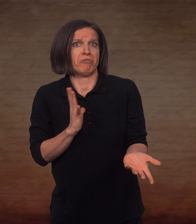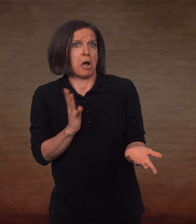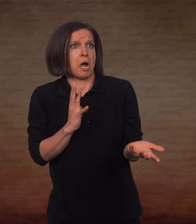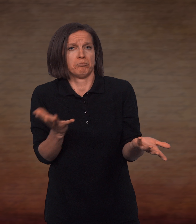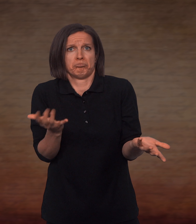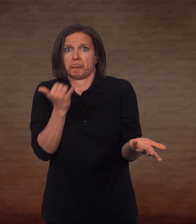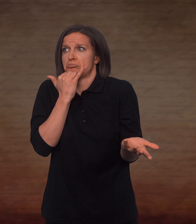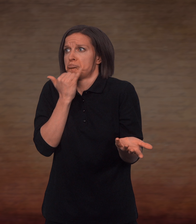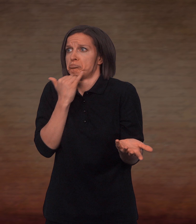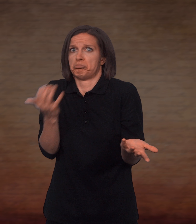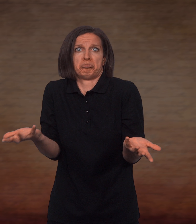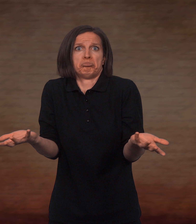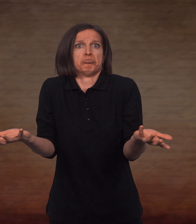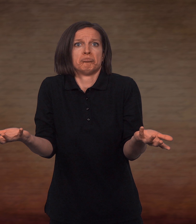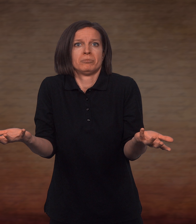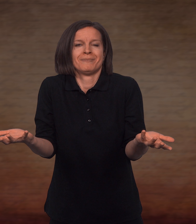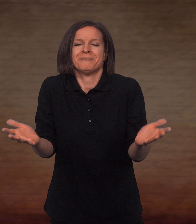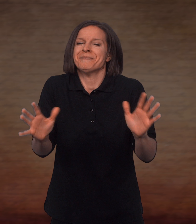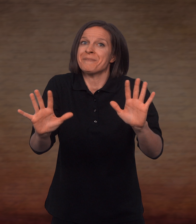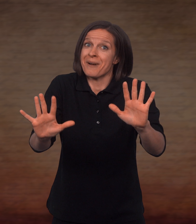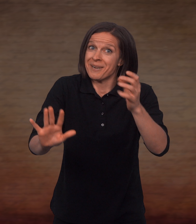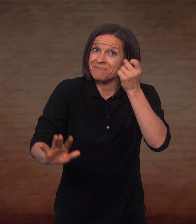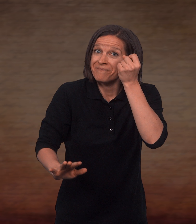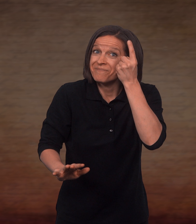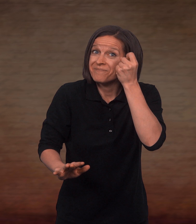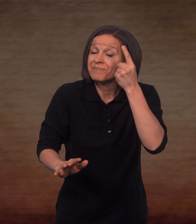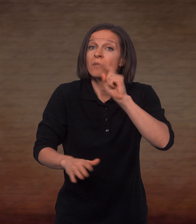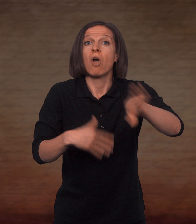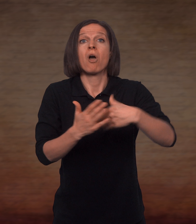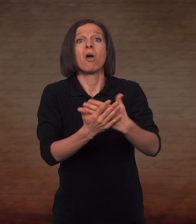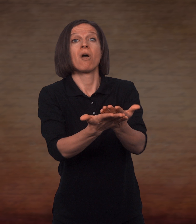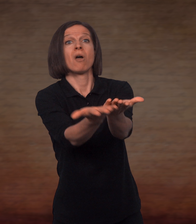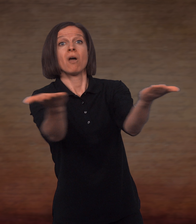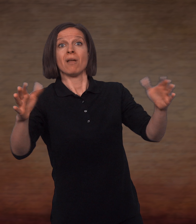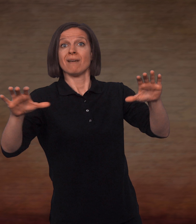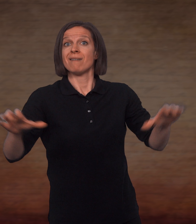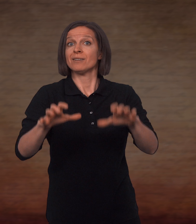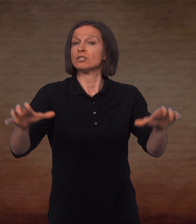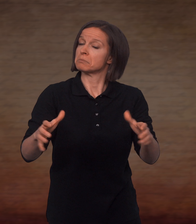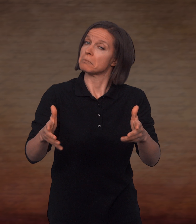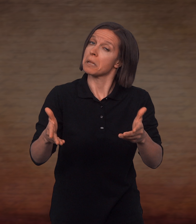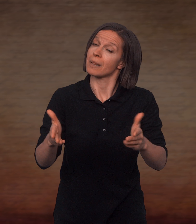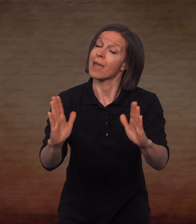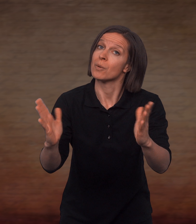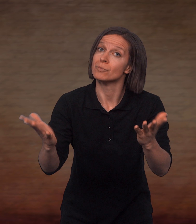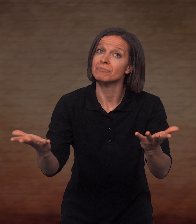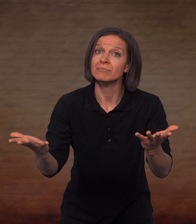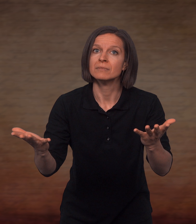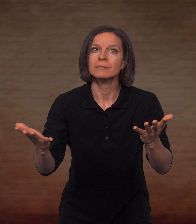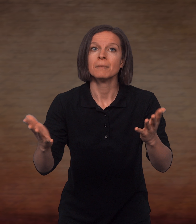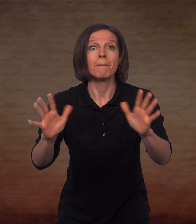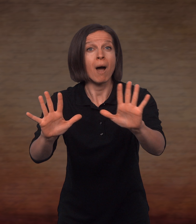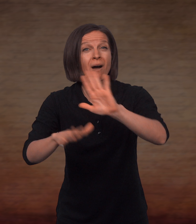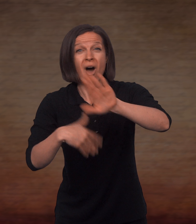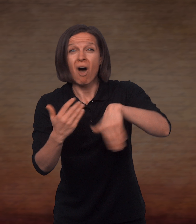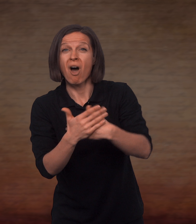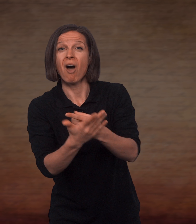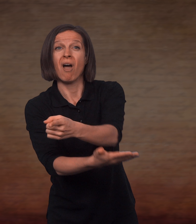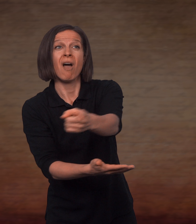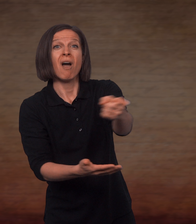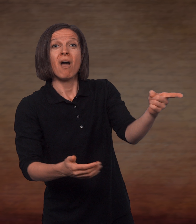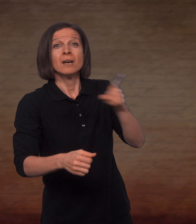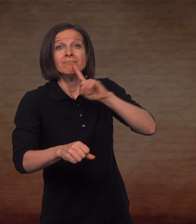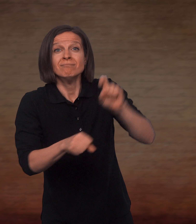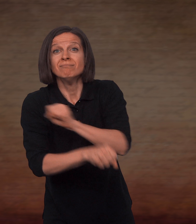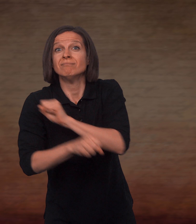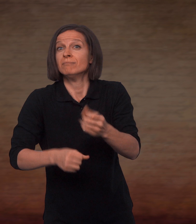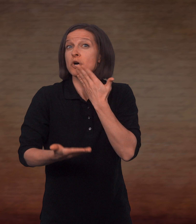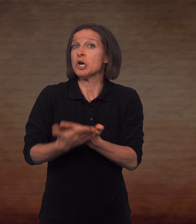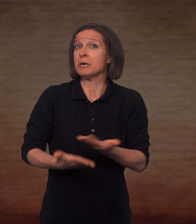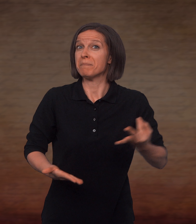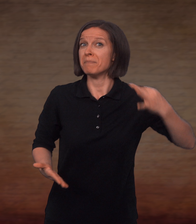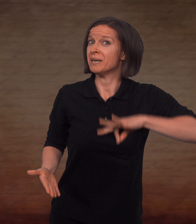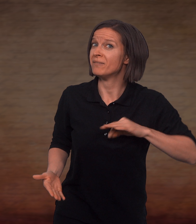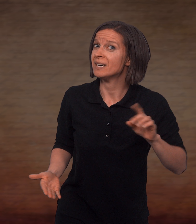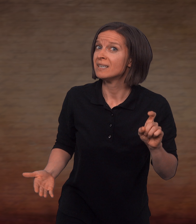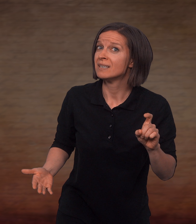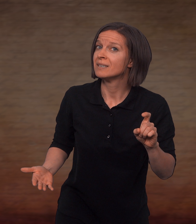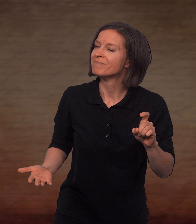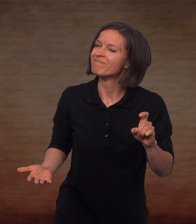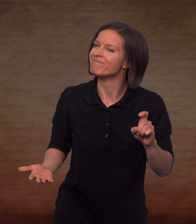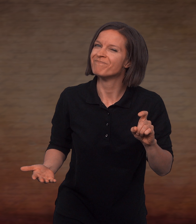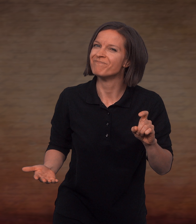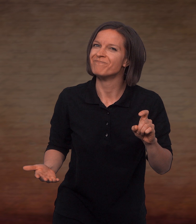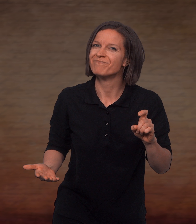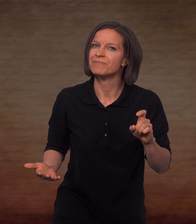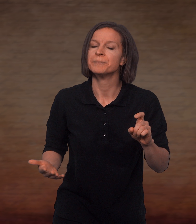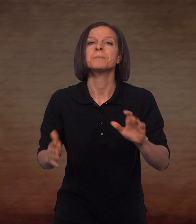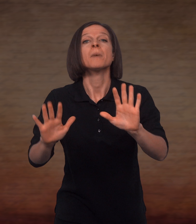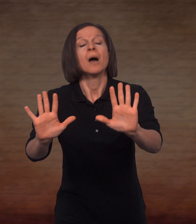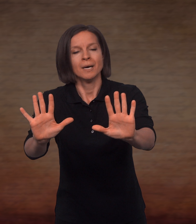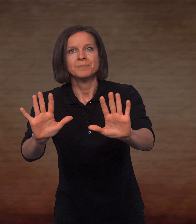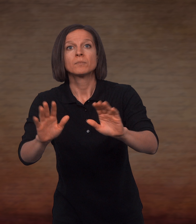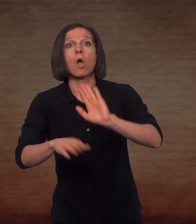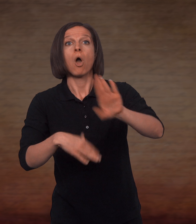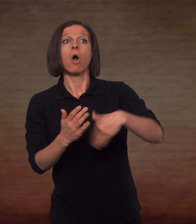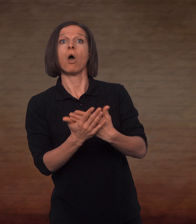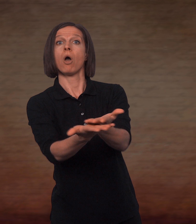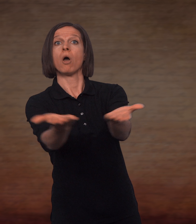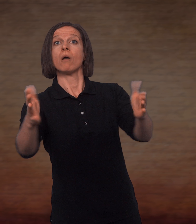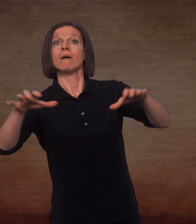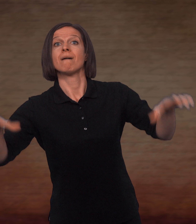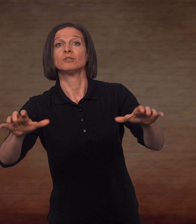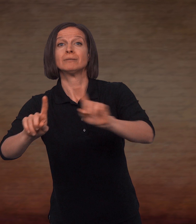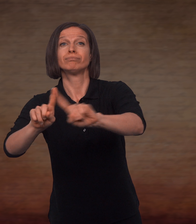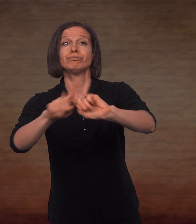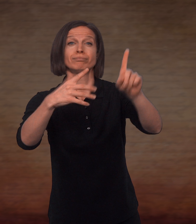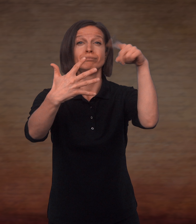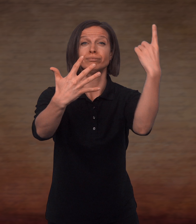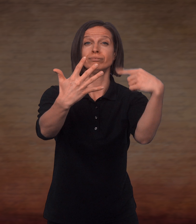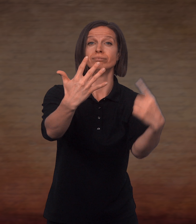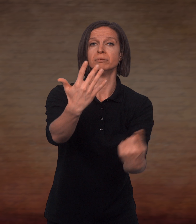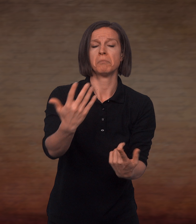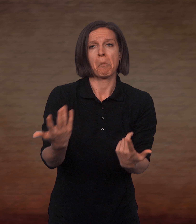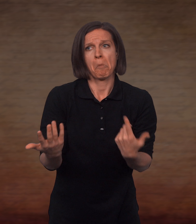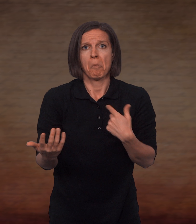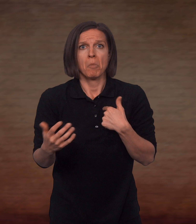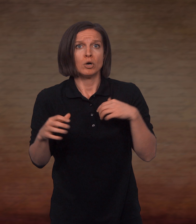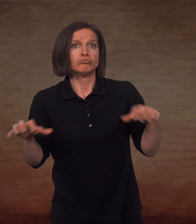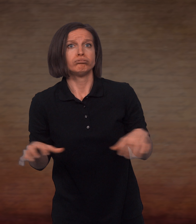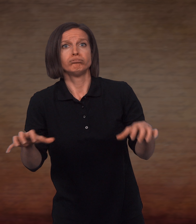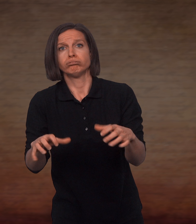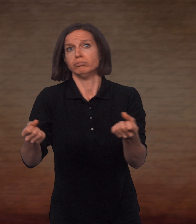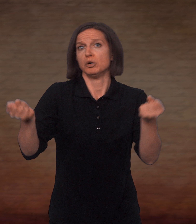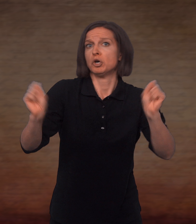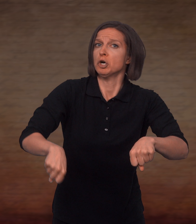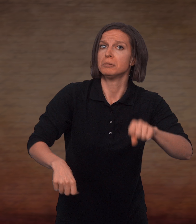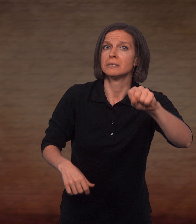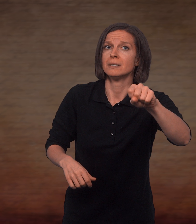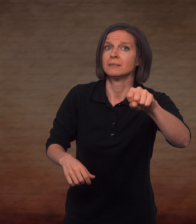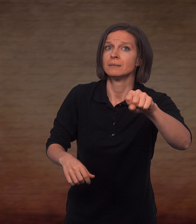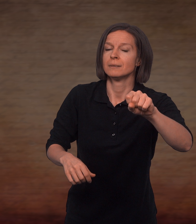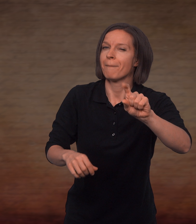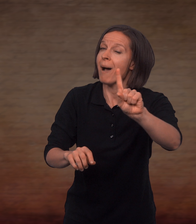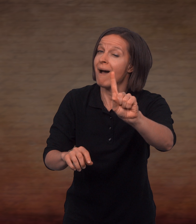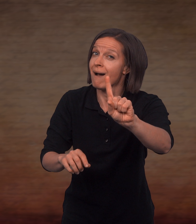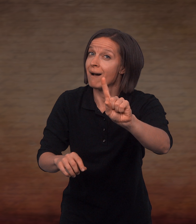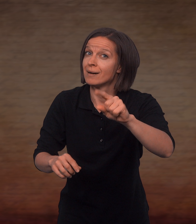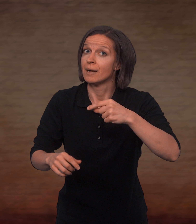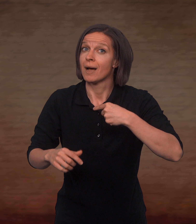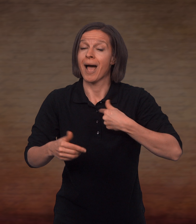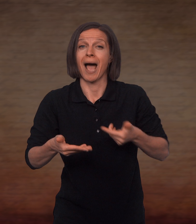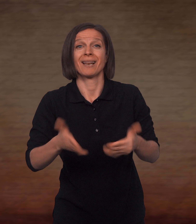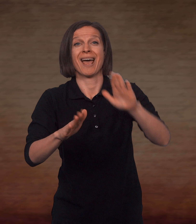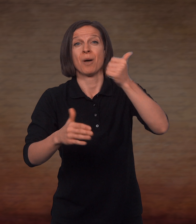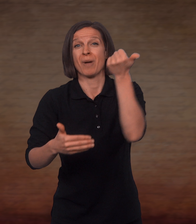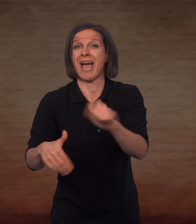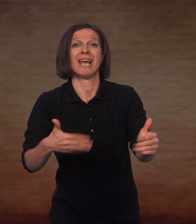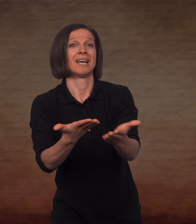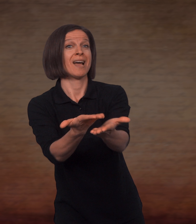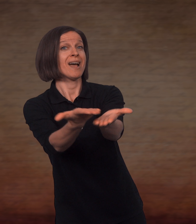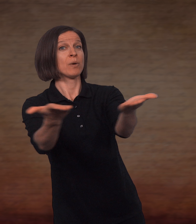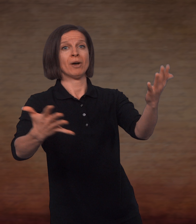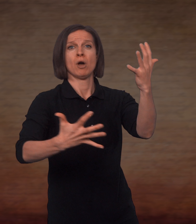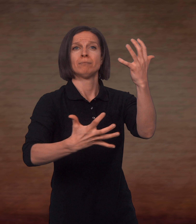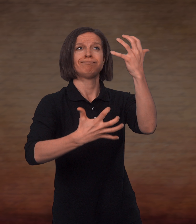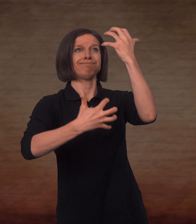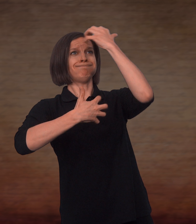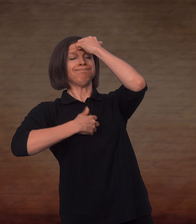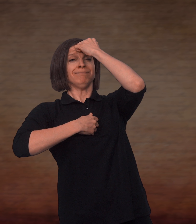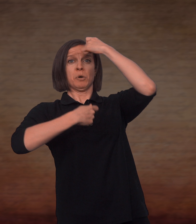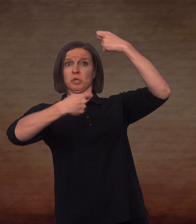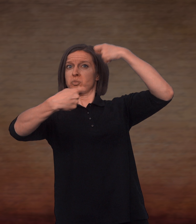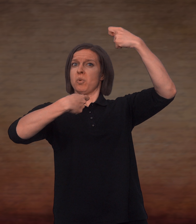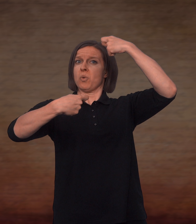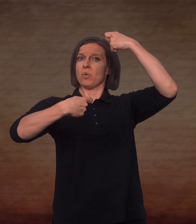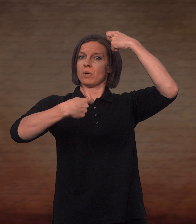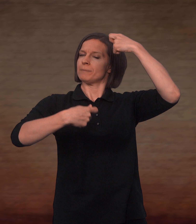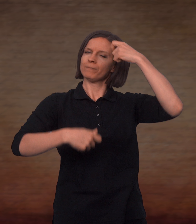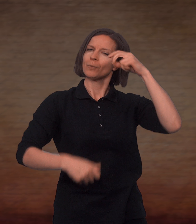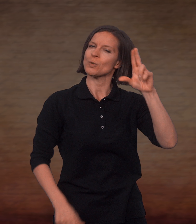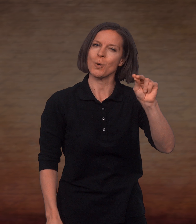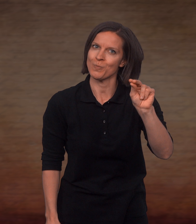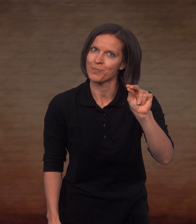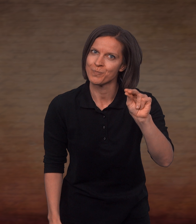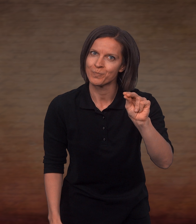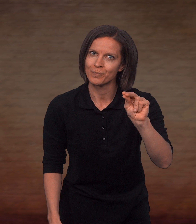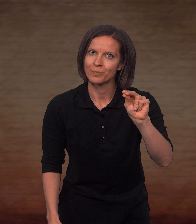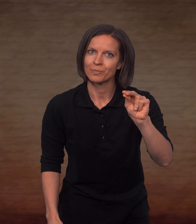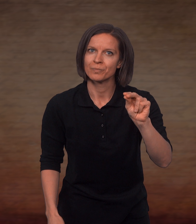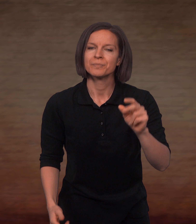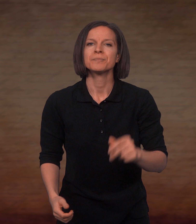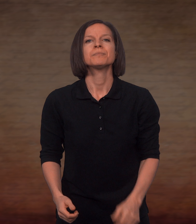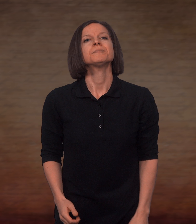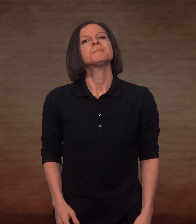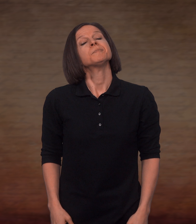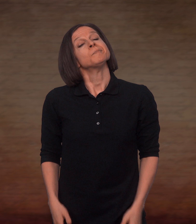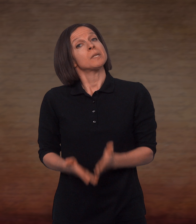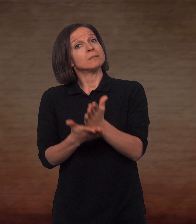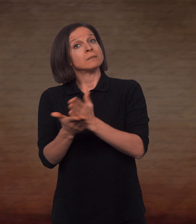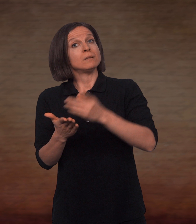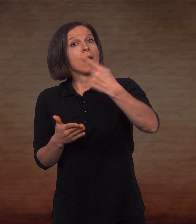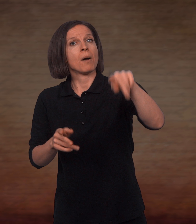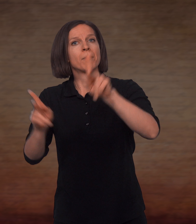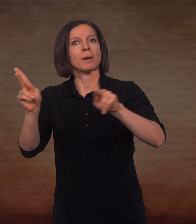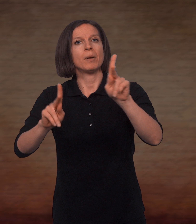“Everything is permissible for me,” but I will not be mastered by anything.